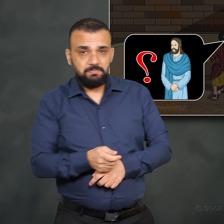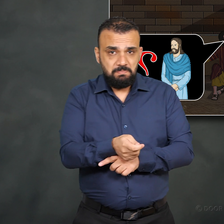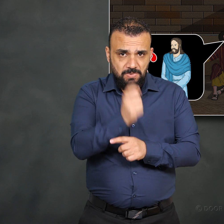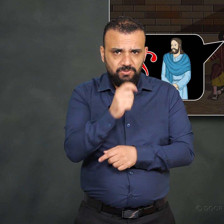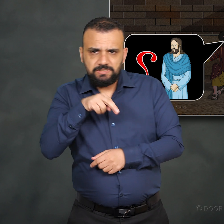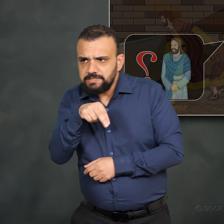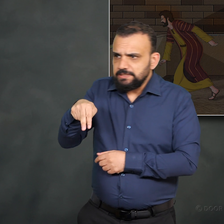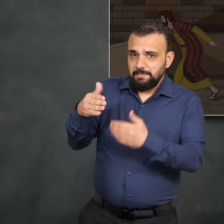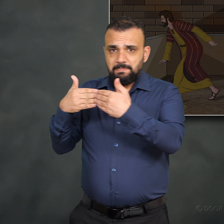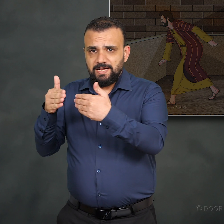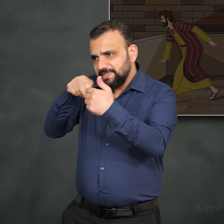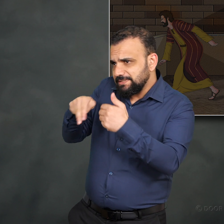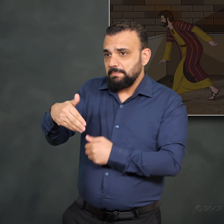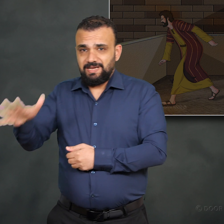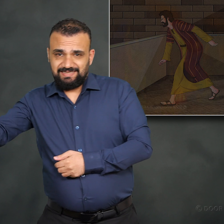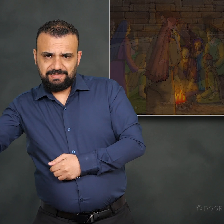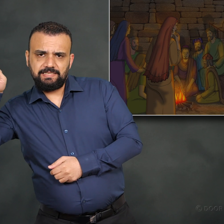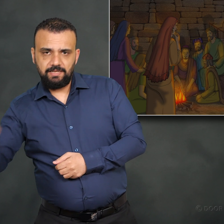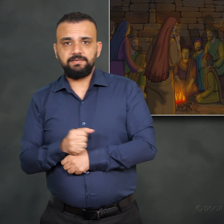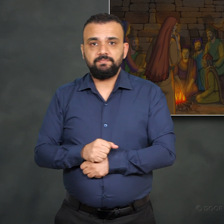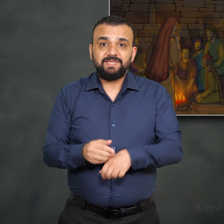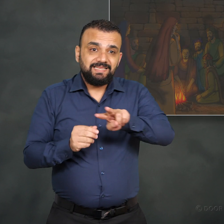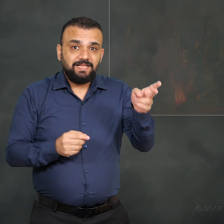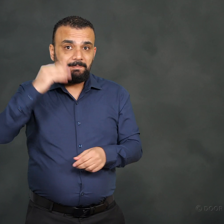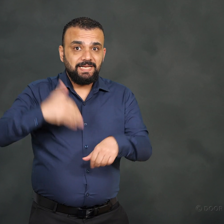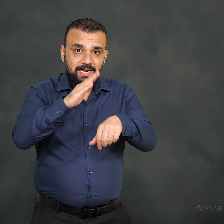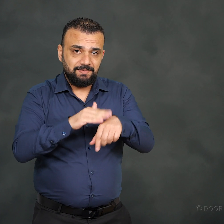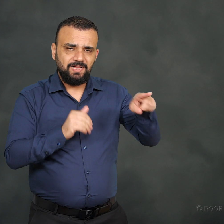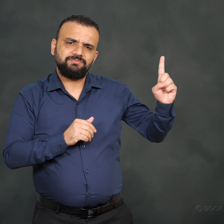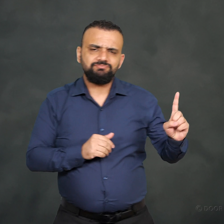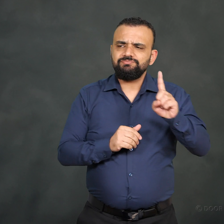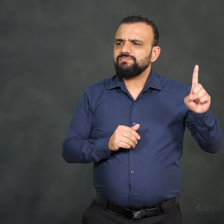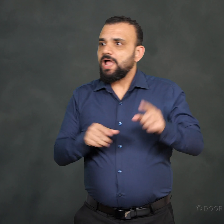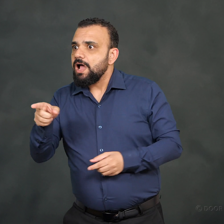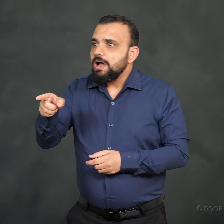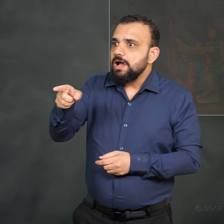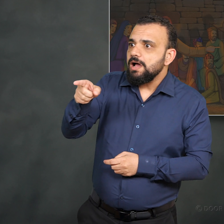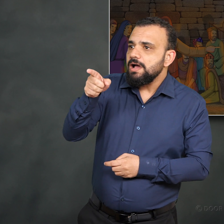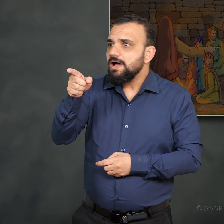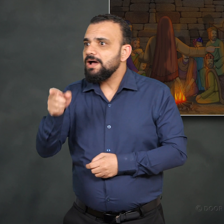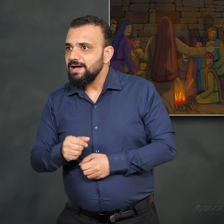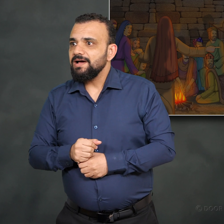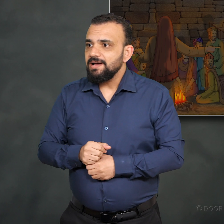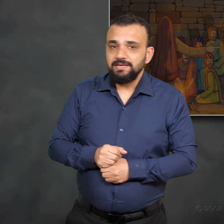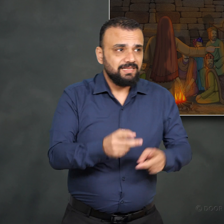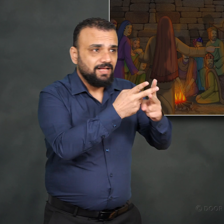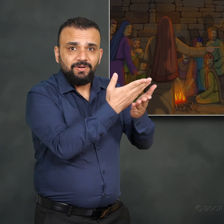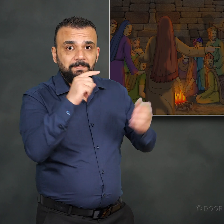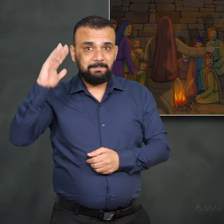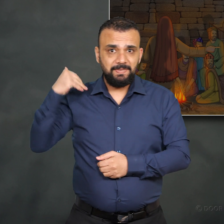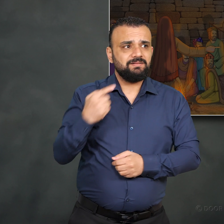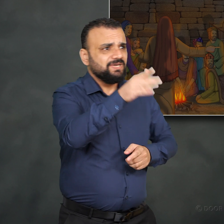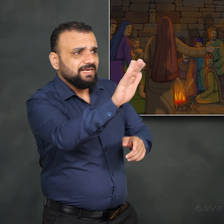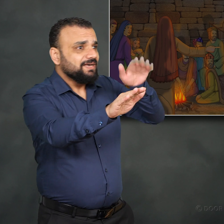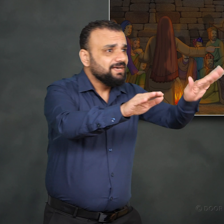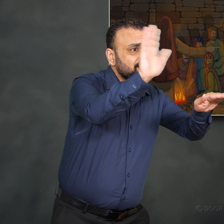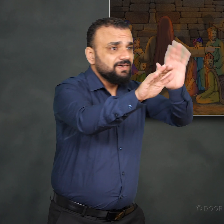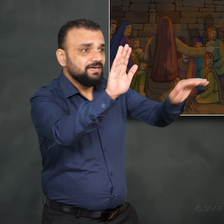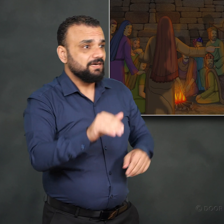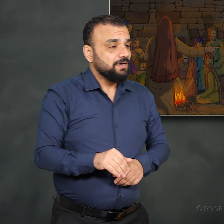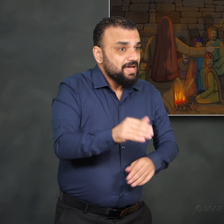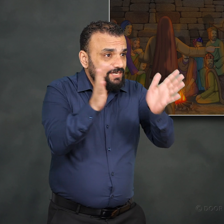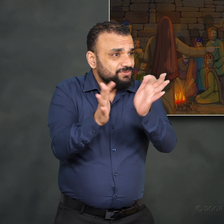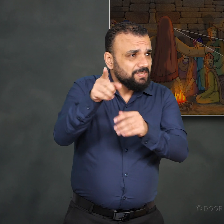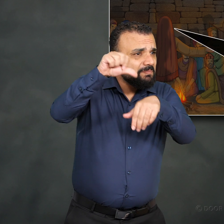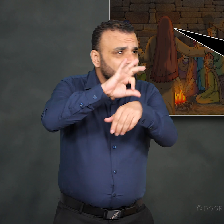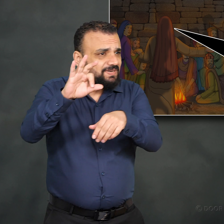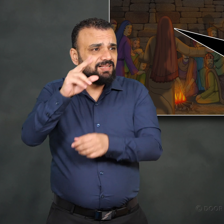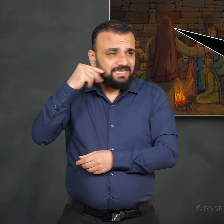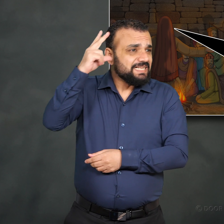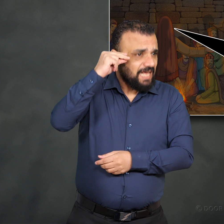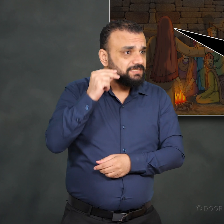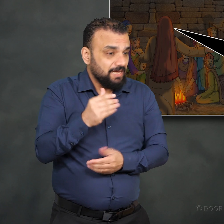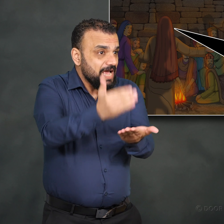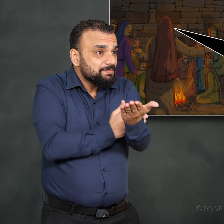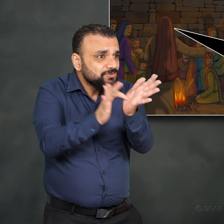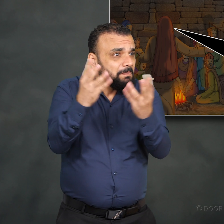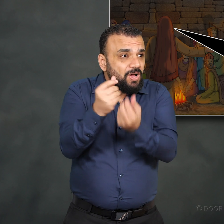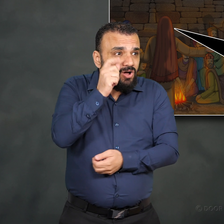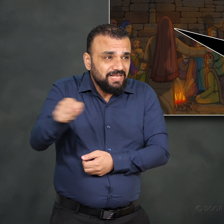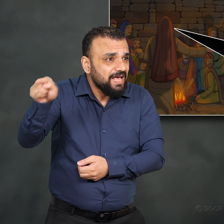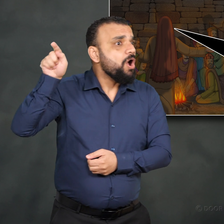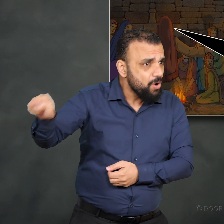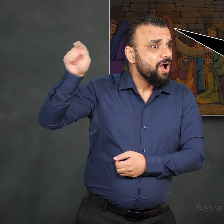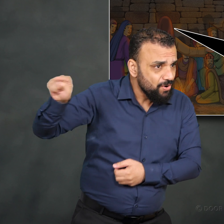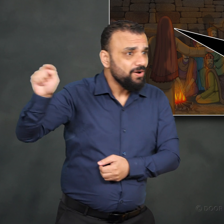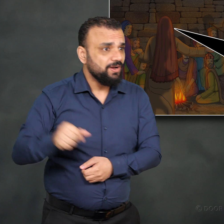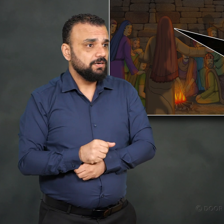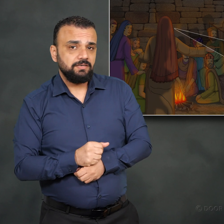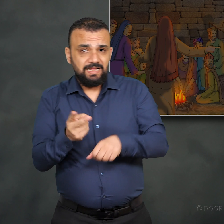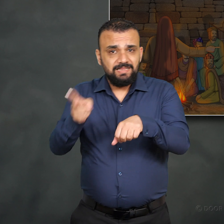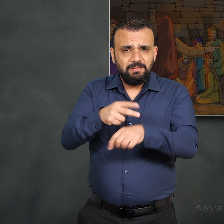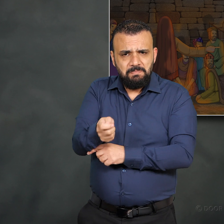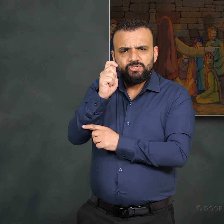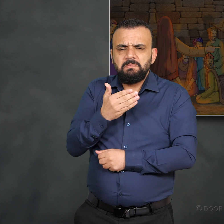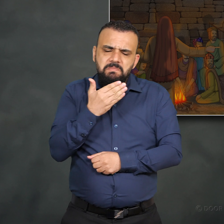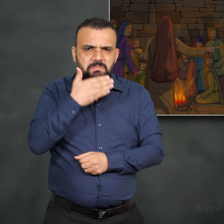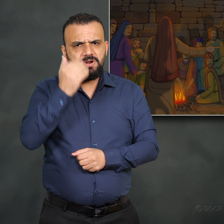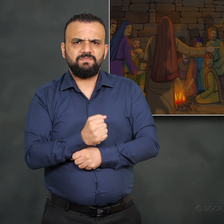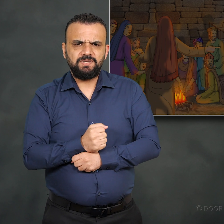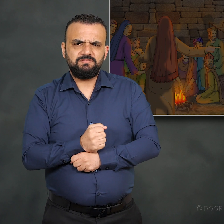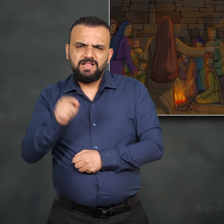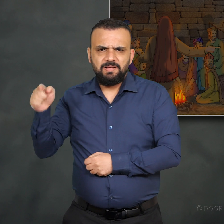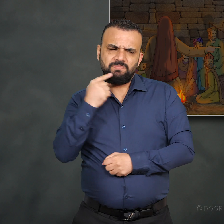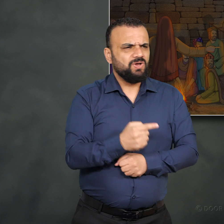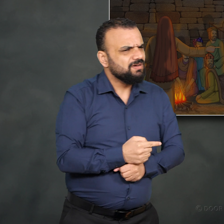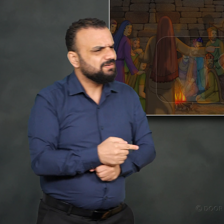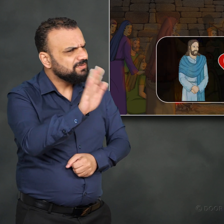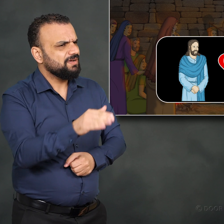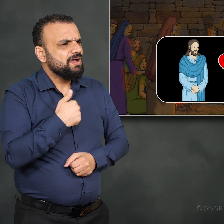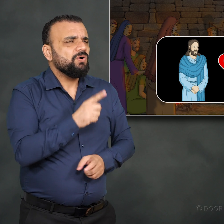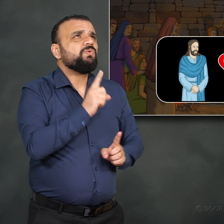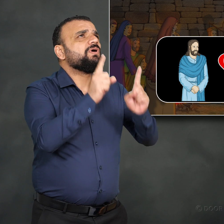When Peter had gone out to the gateway, another servant girl saw him and said to the people there, “This man was with Jesus of Nazareth.”